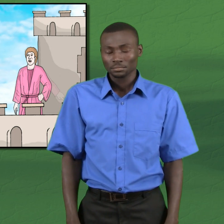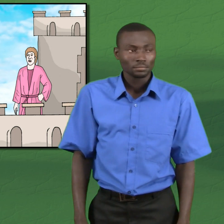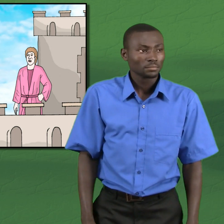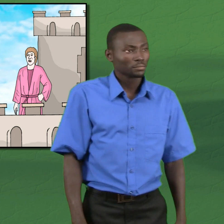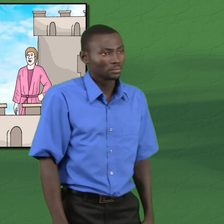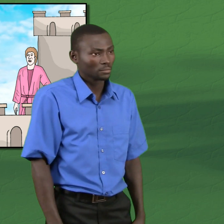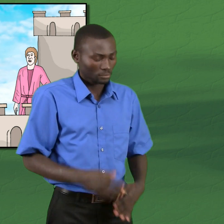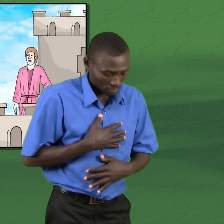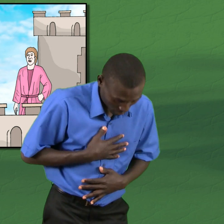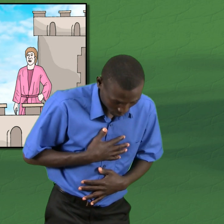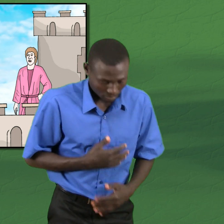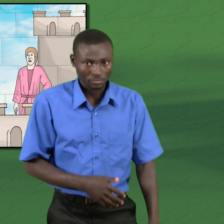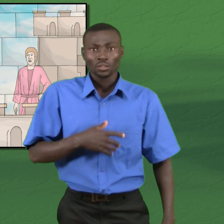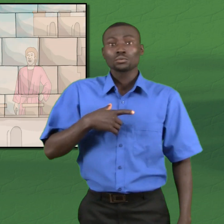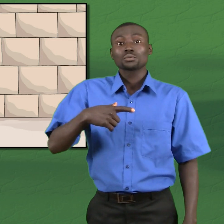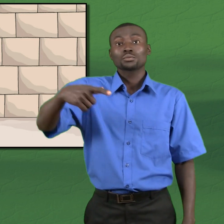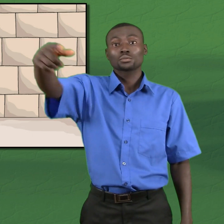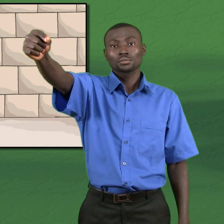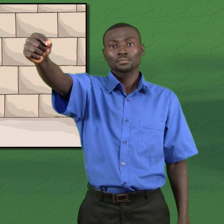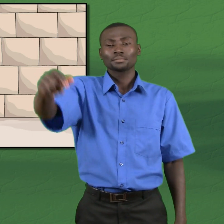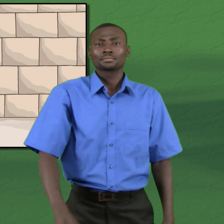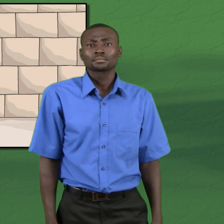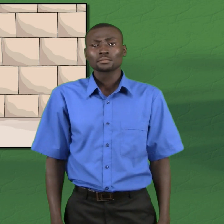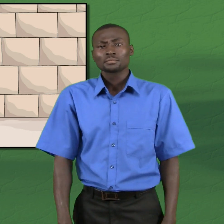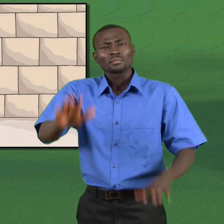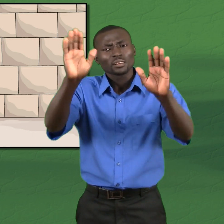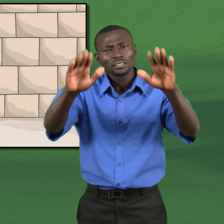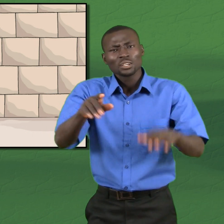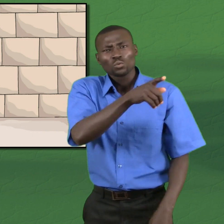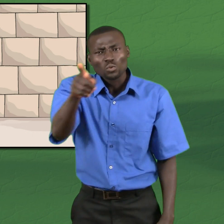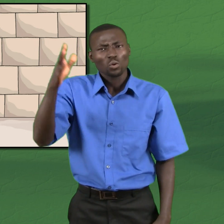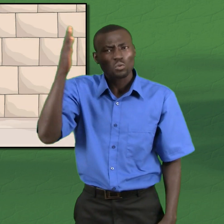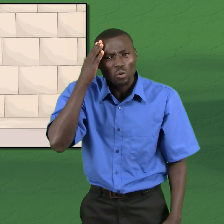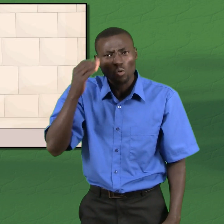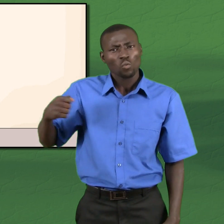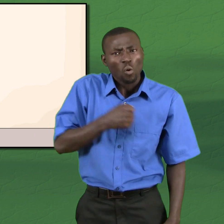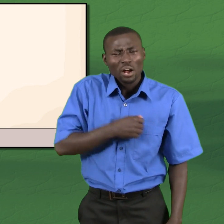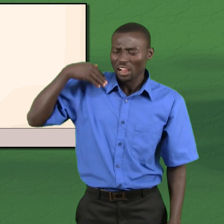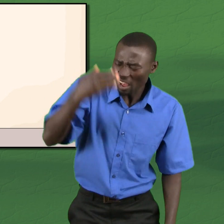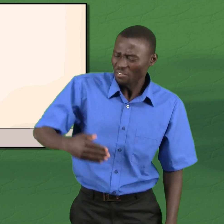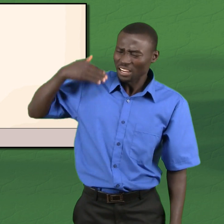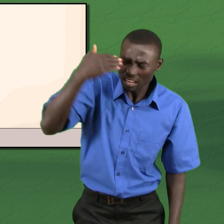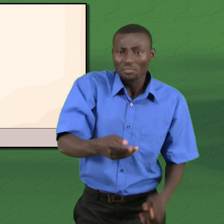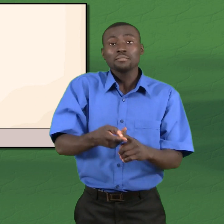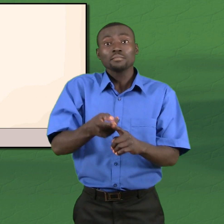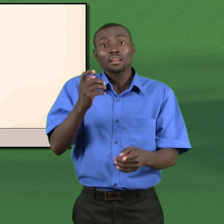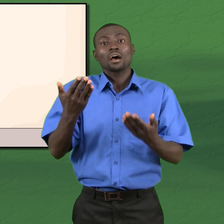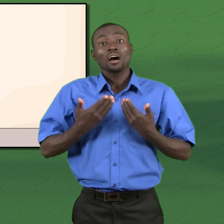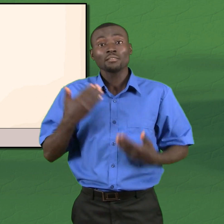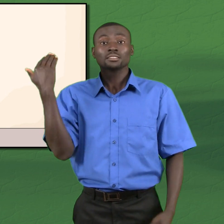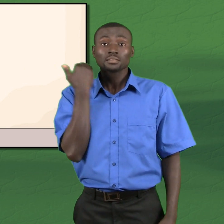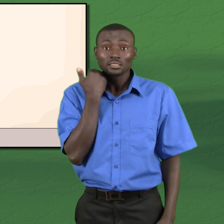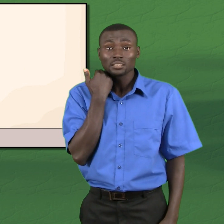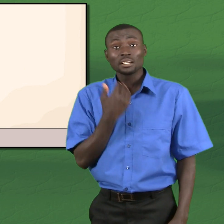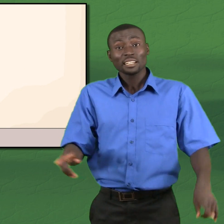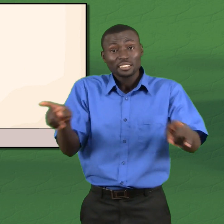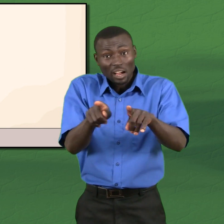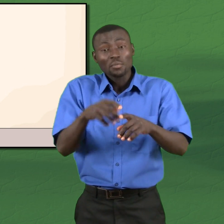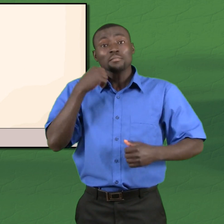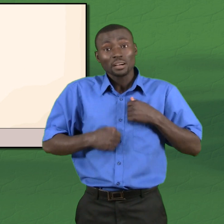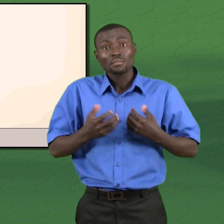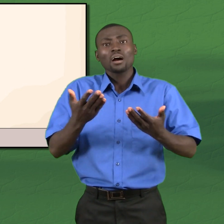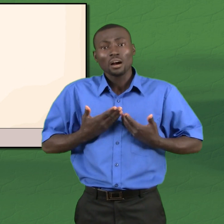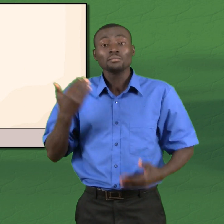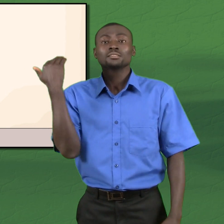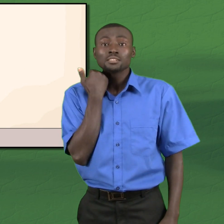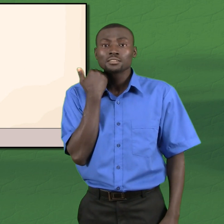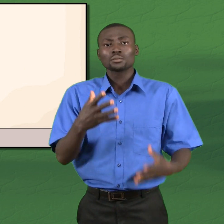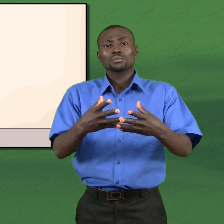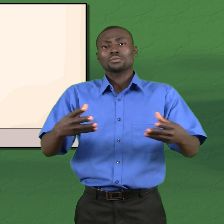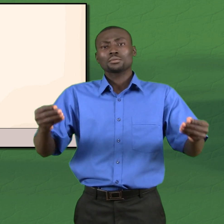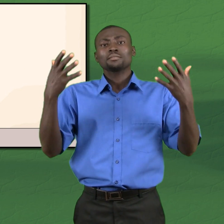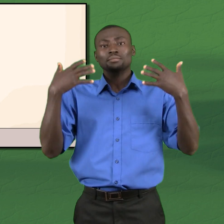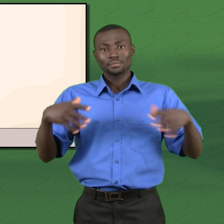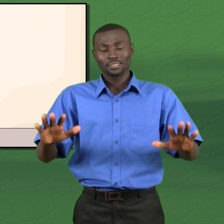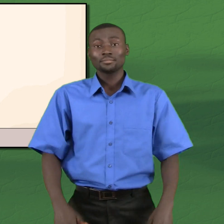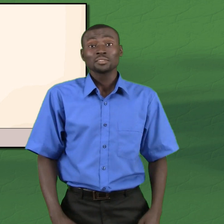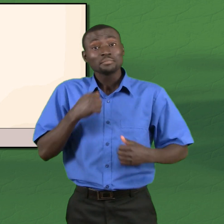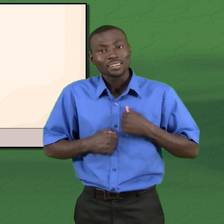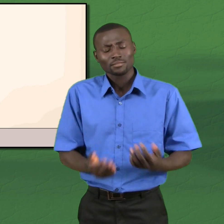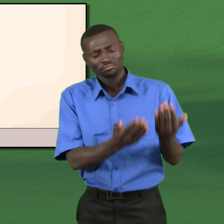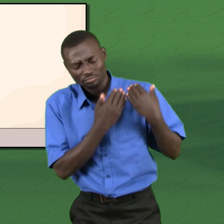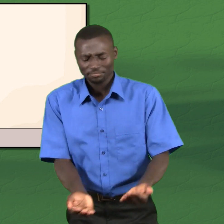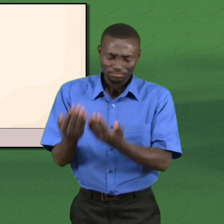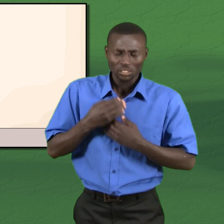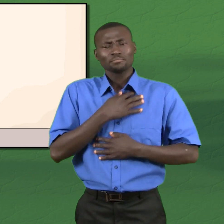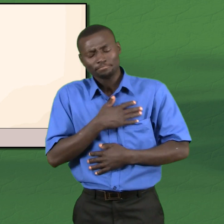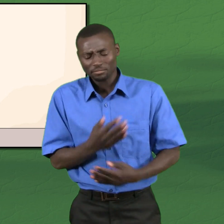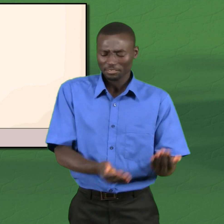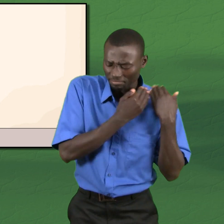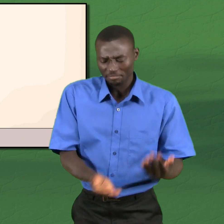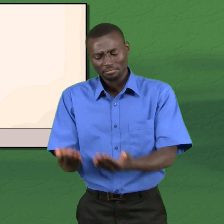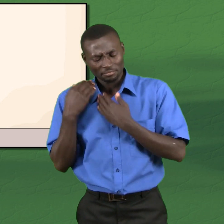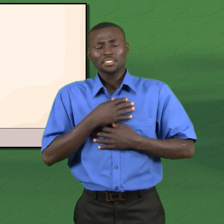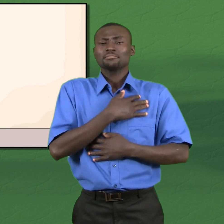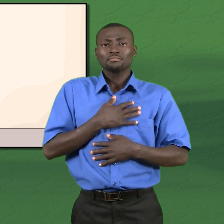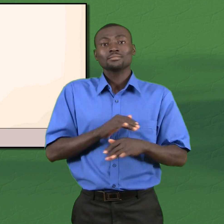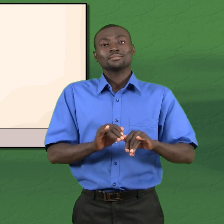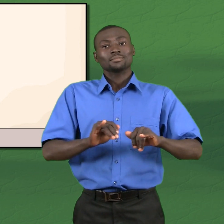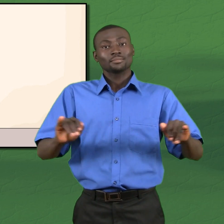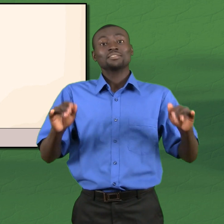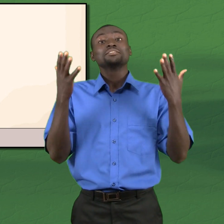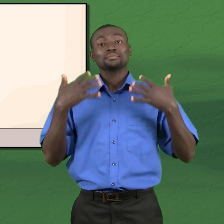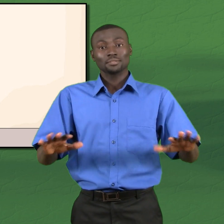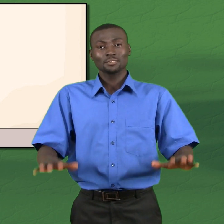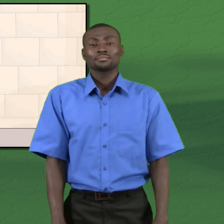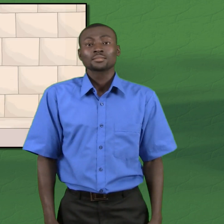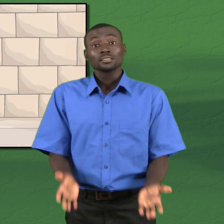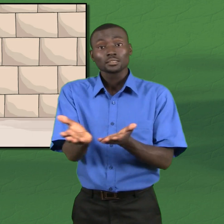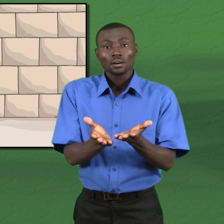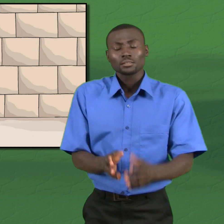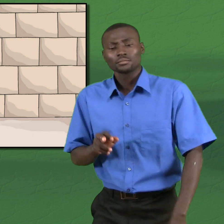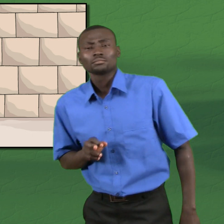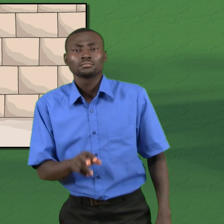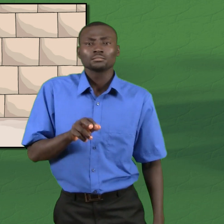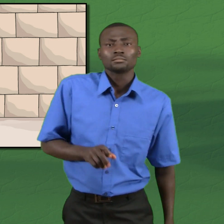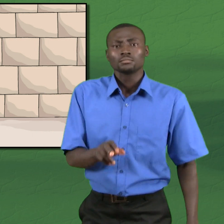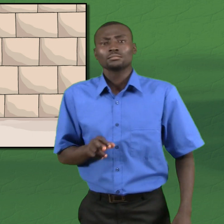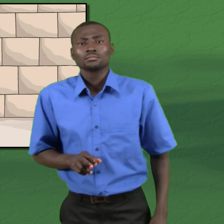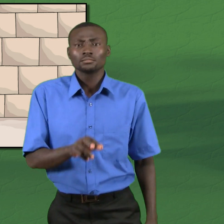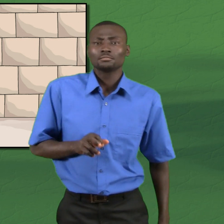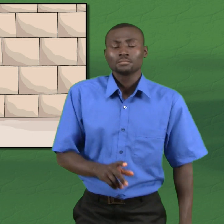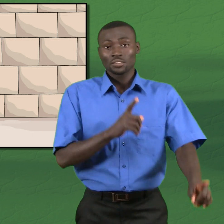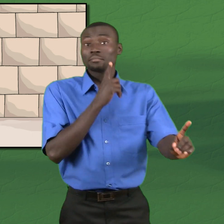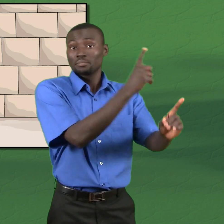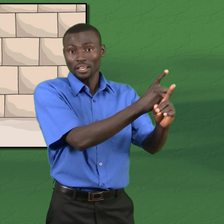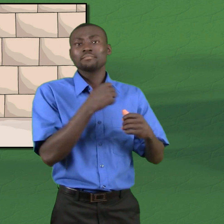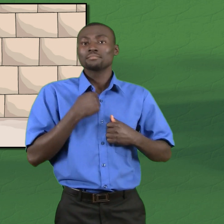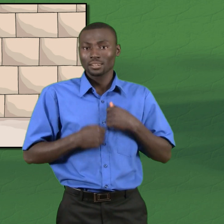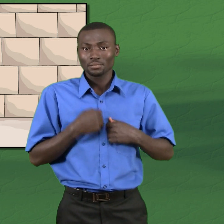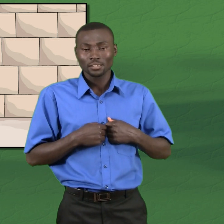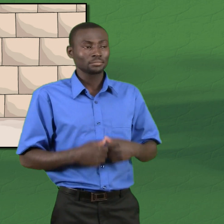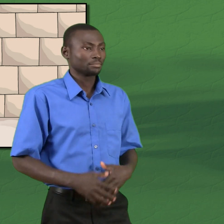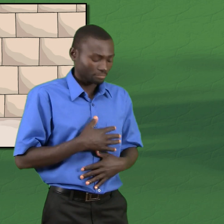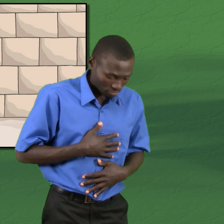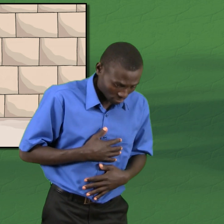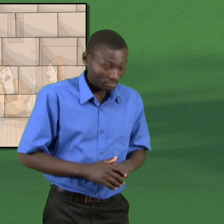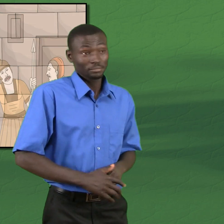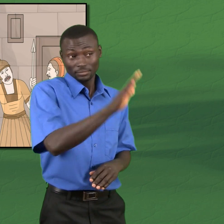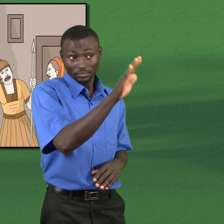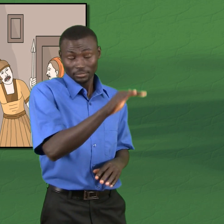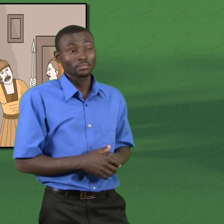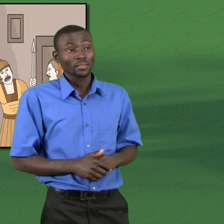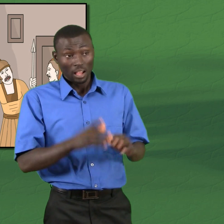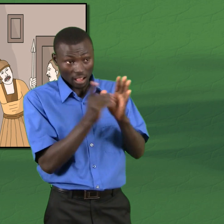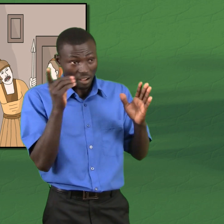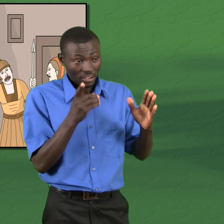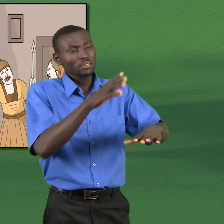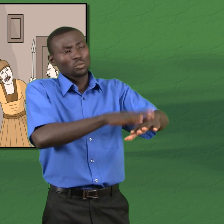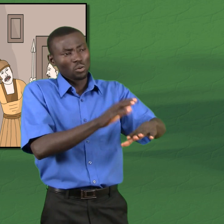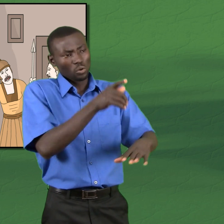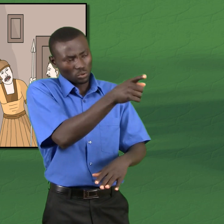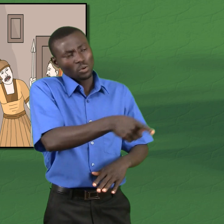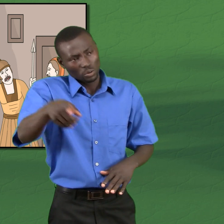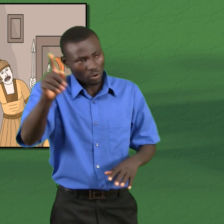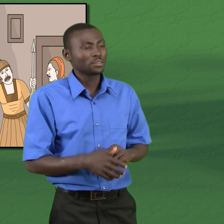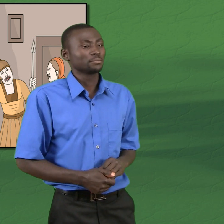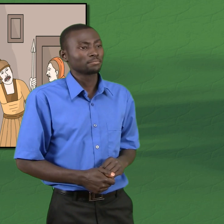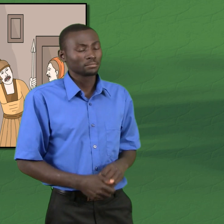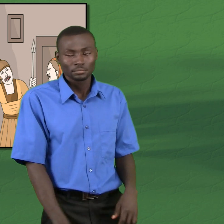Then David sent messengers to get her, and when she came to him, he slept with her.